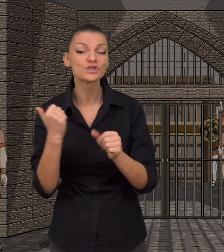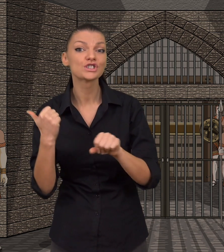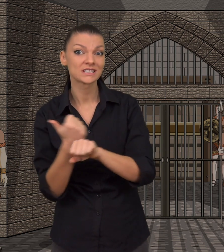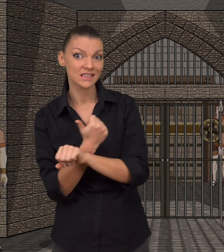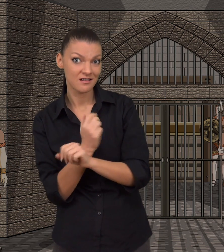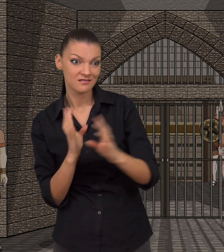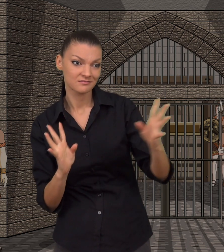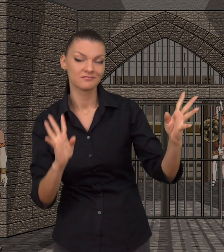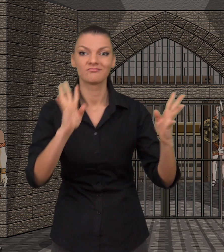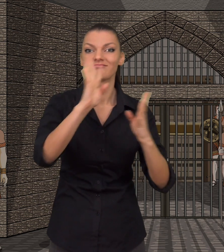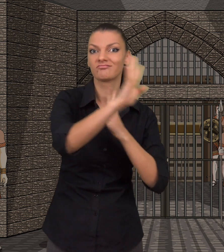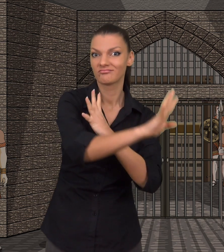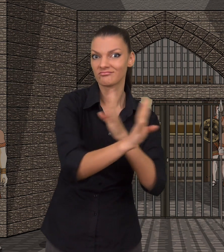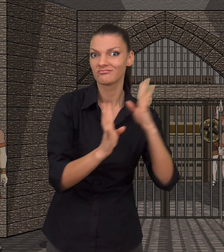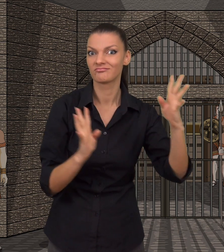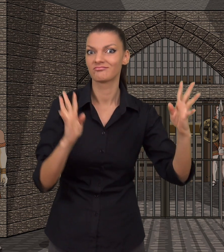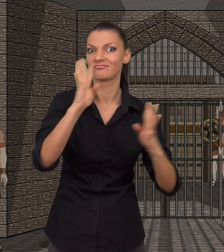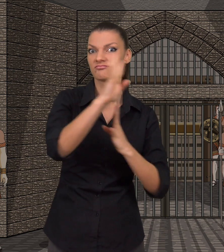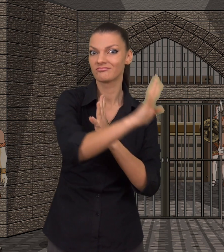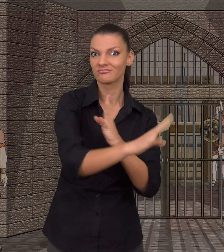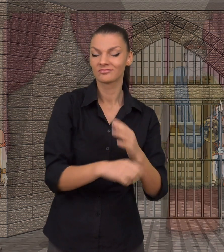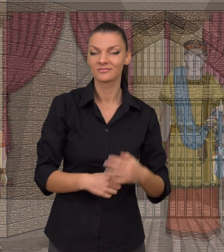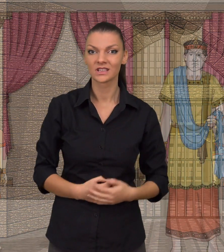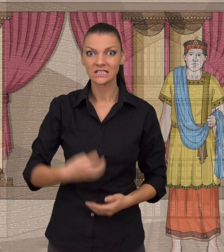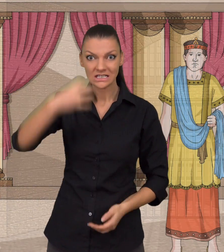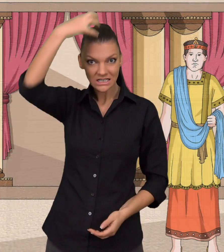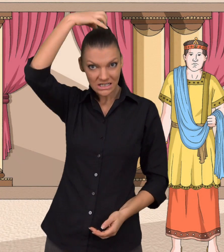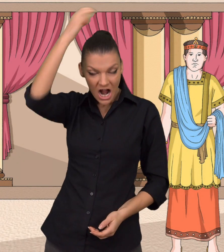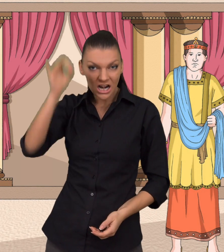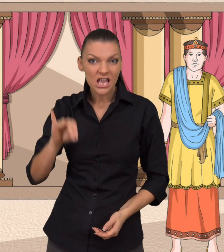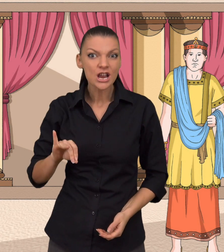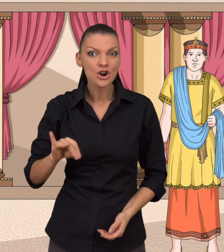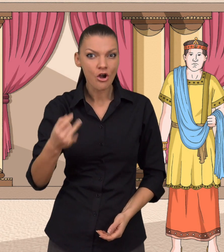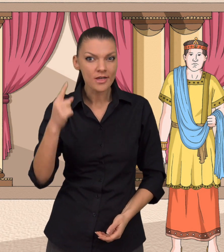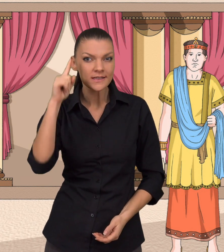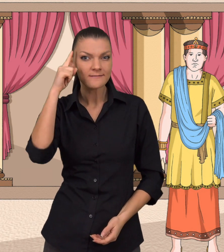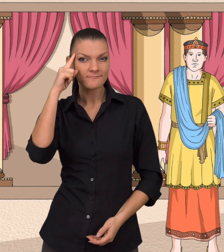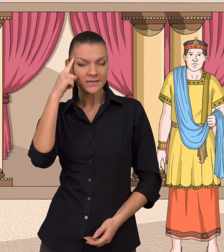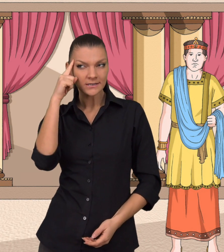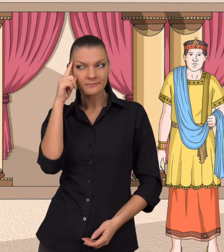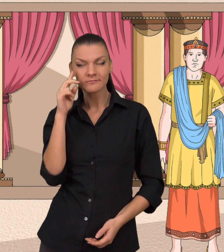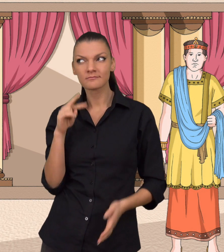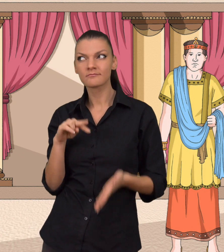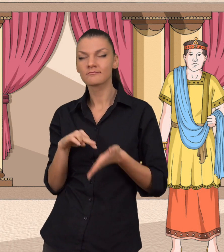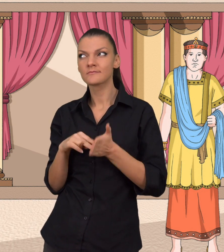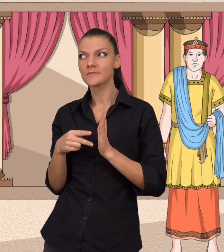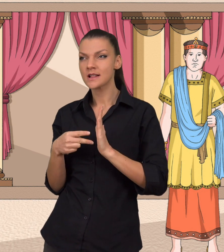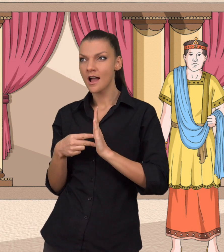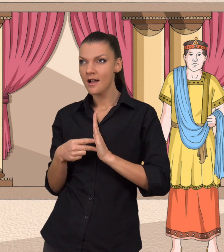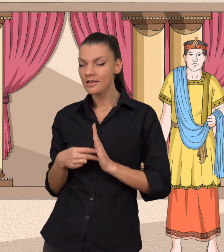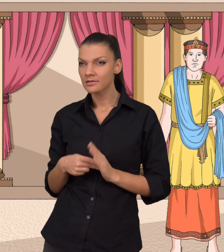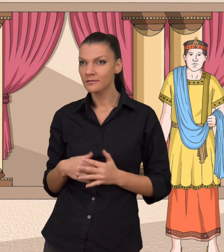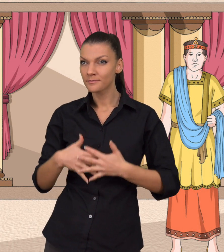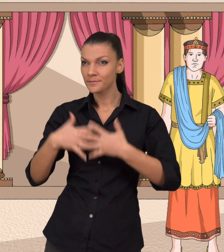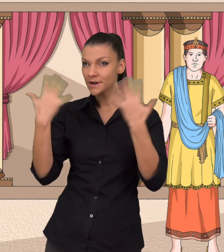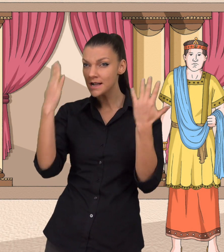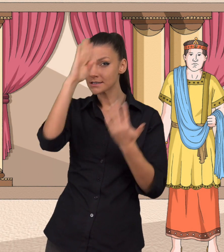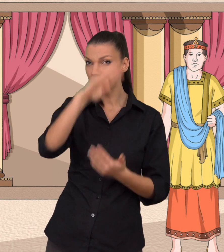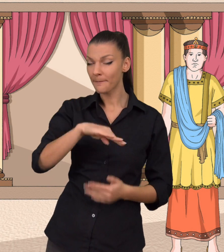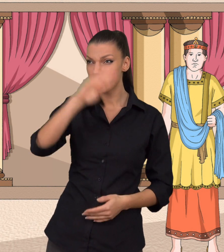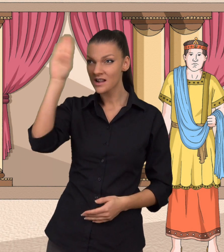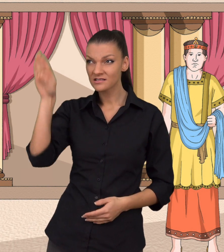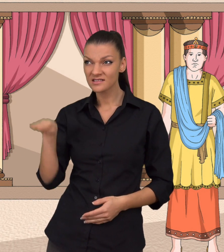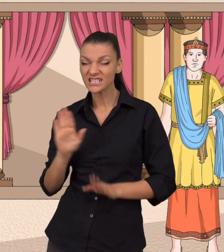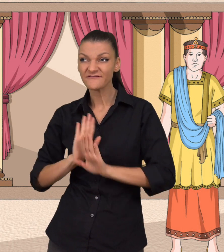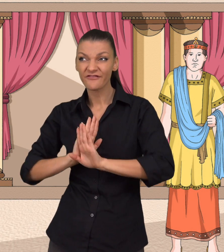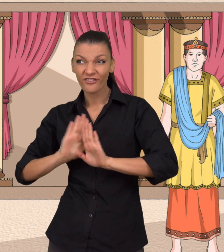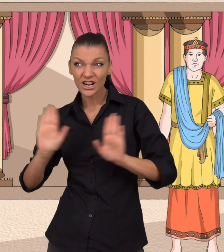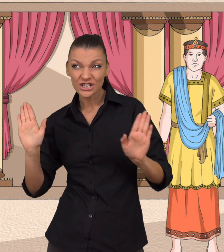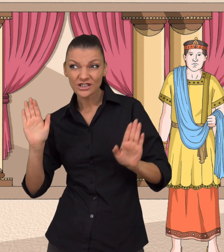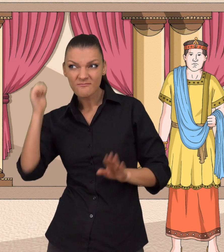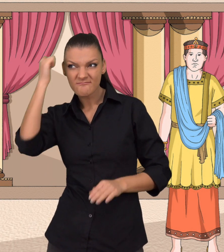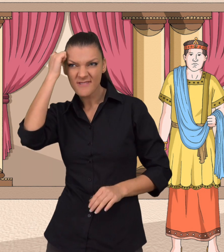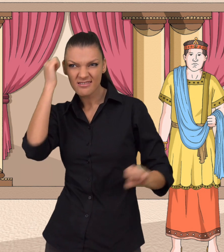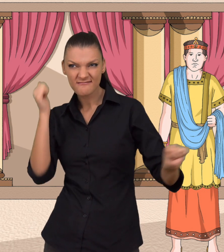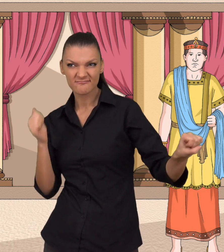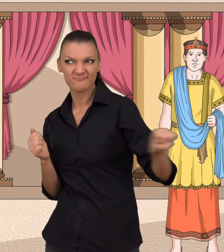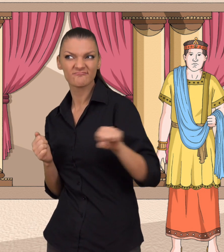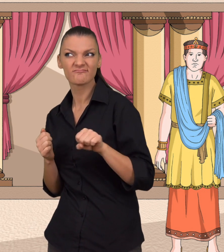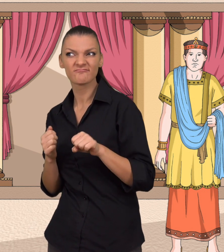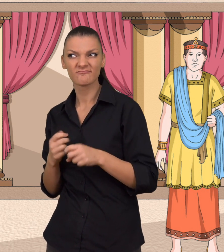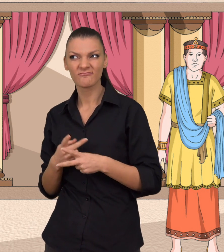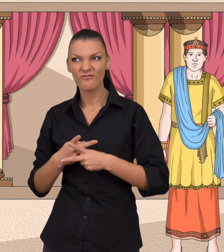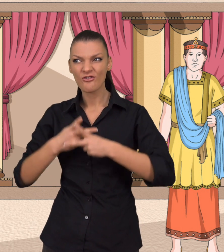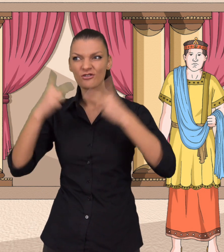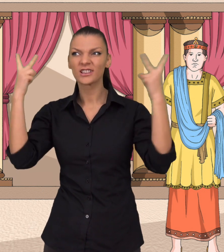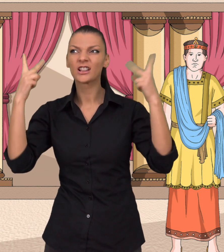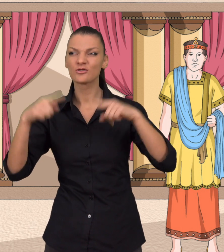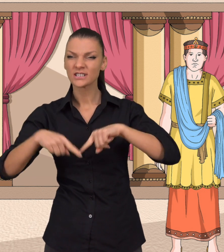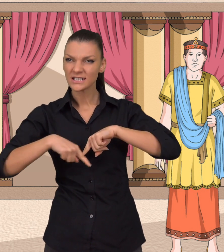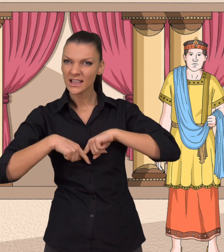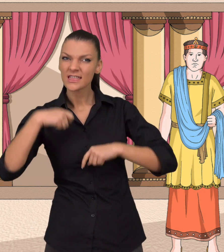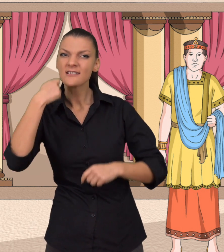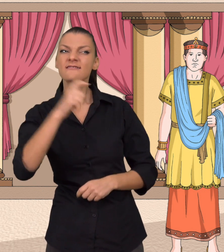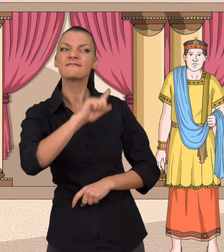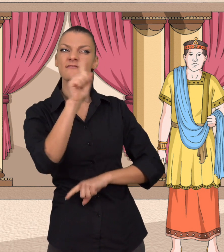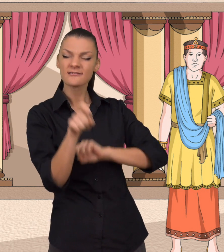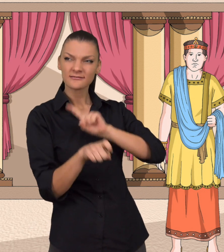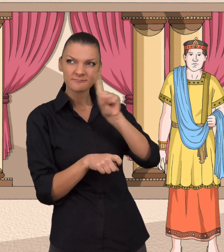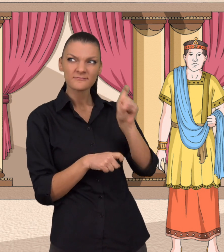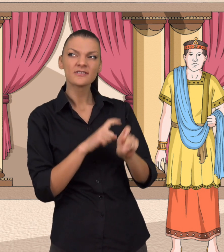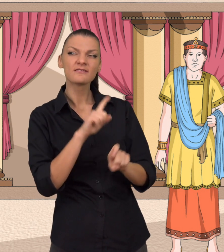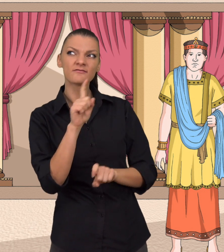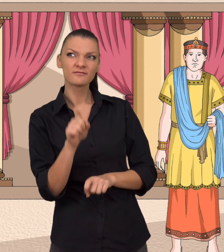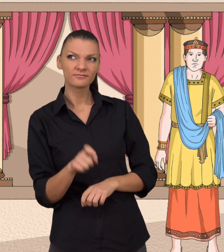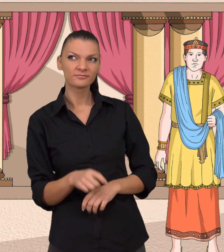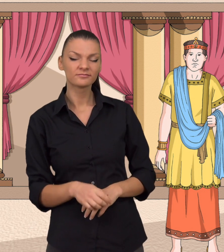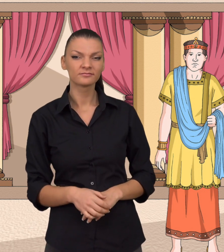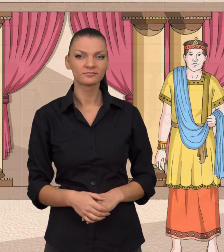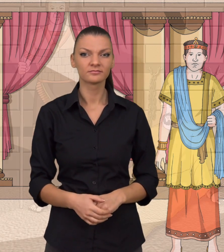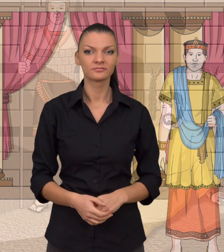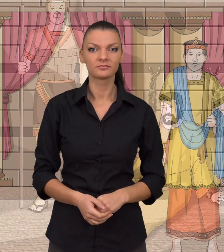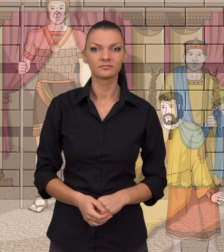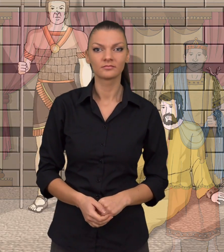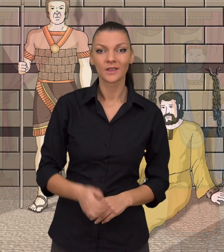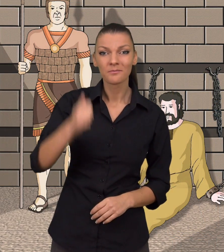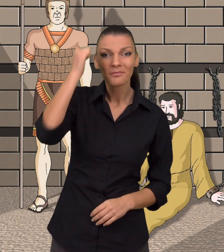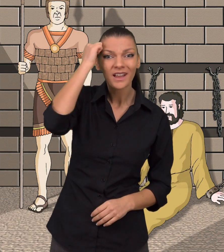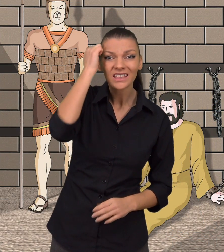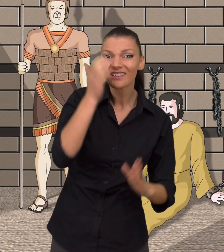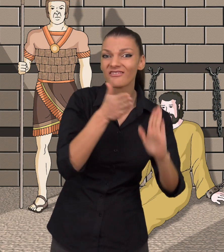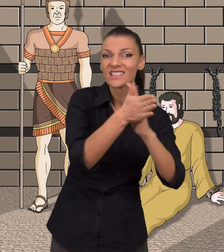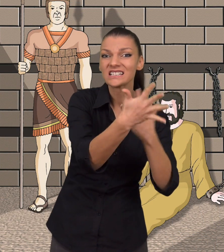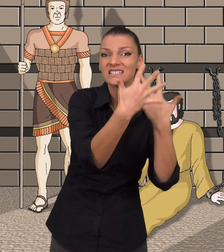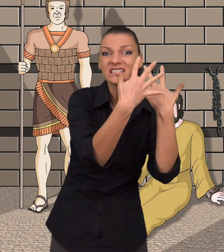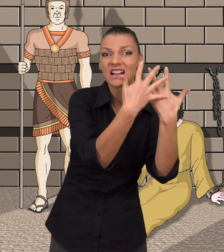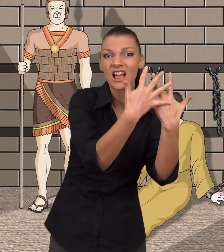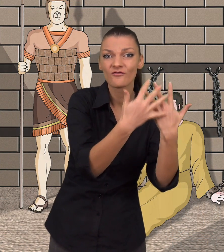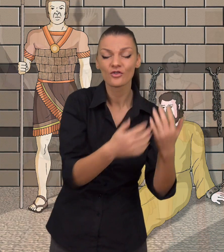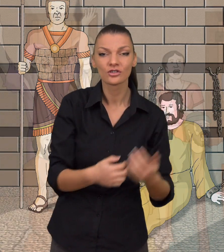Herod intended to bring him out to the people after the Passover.